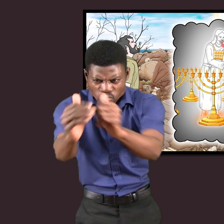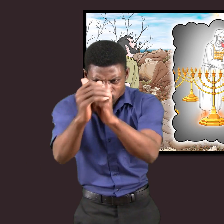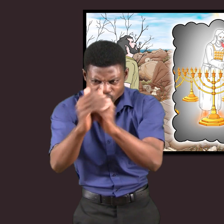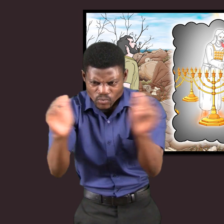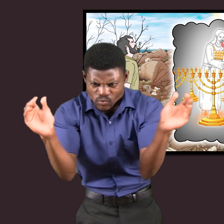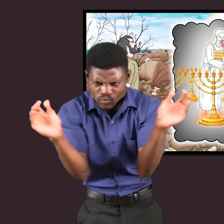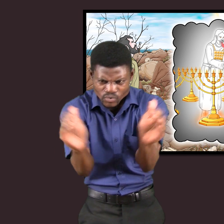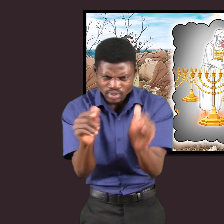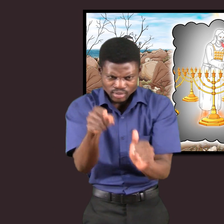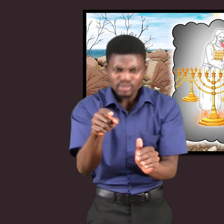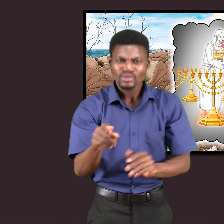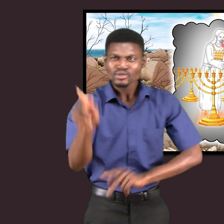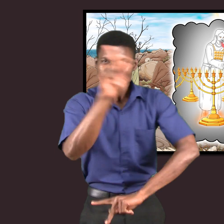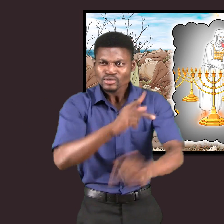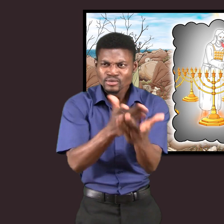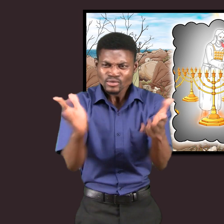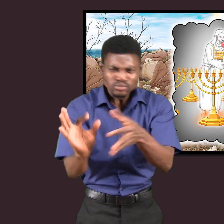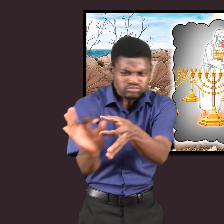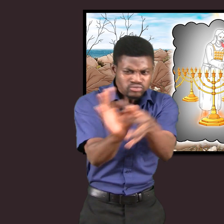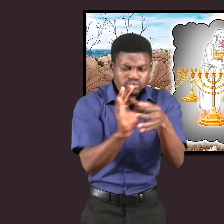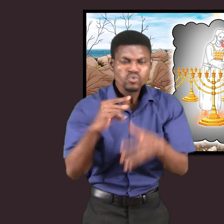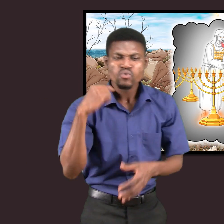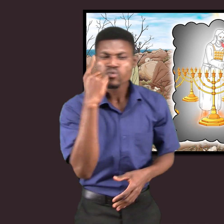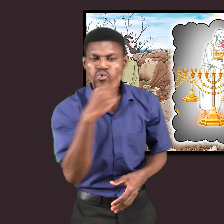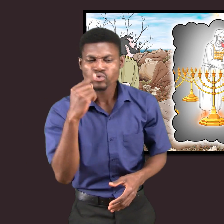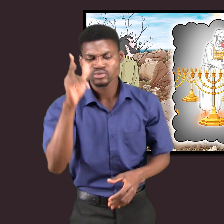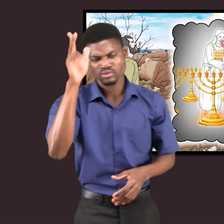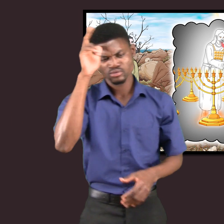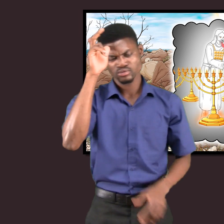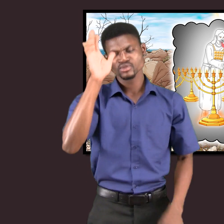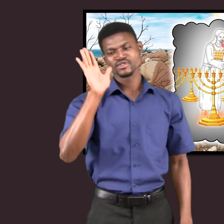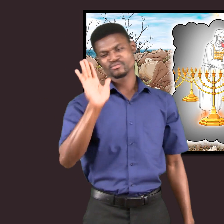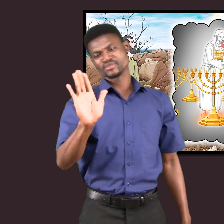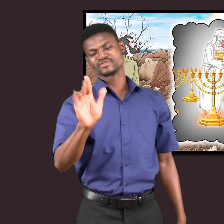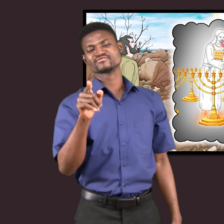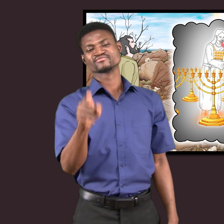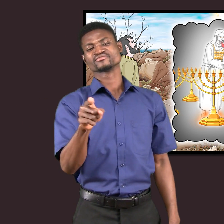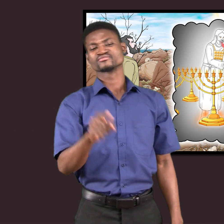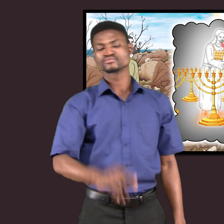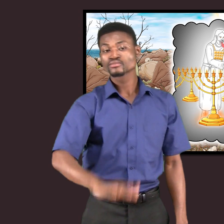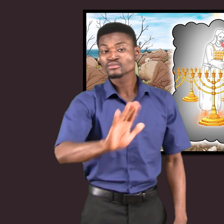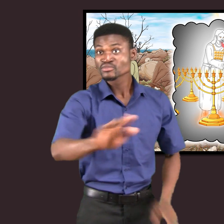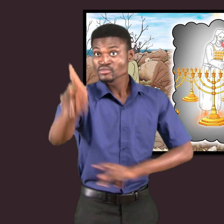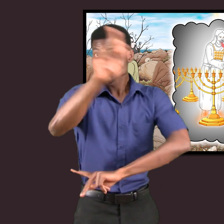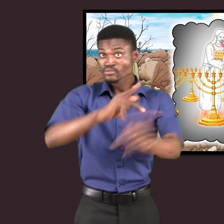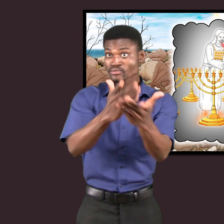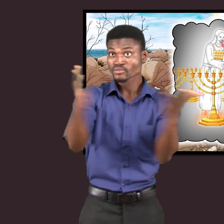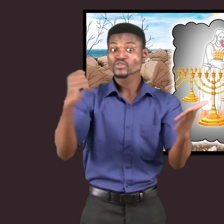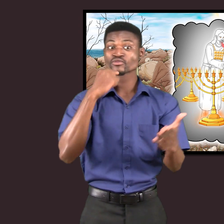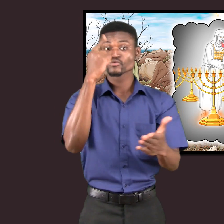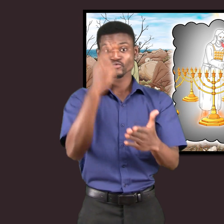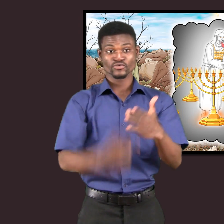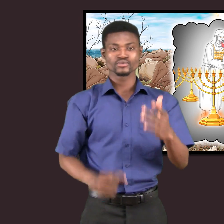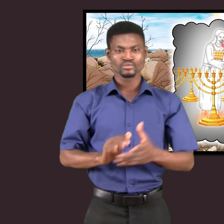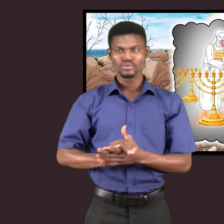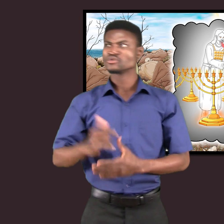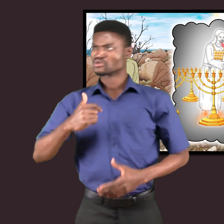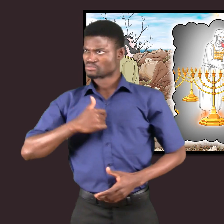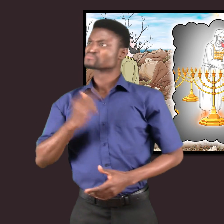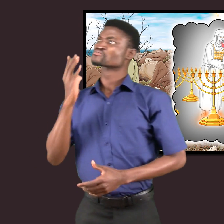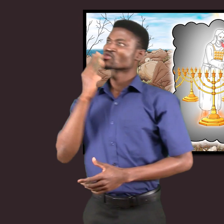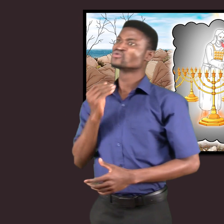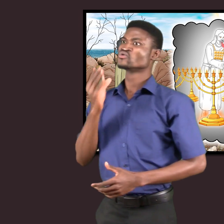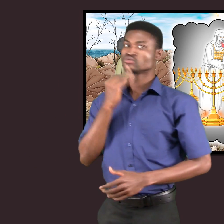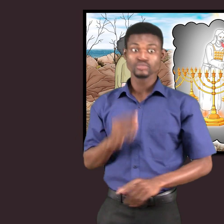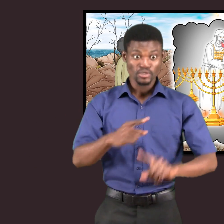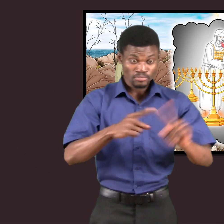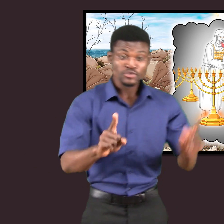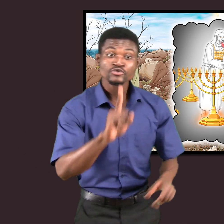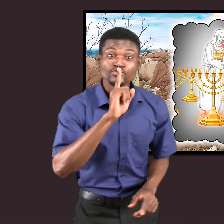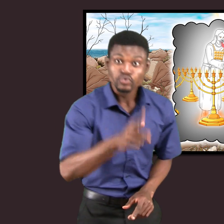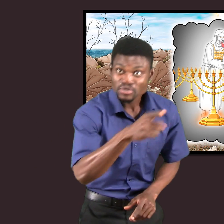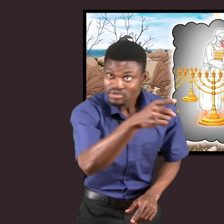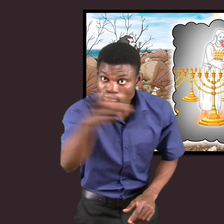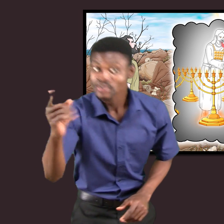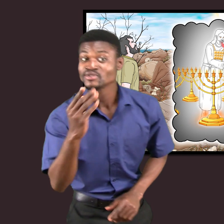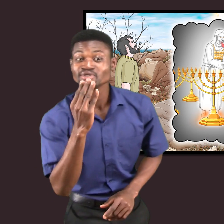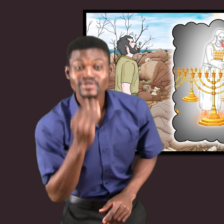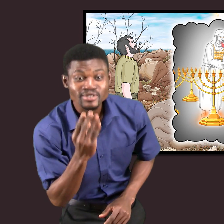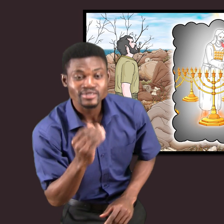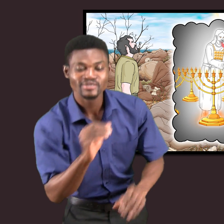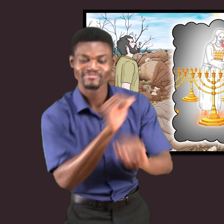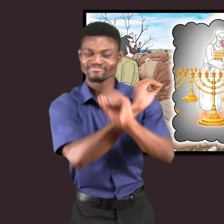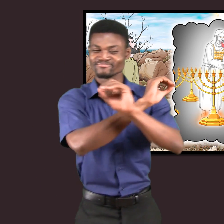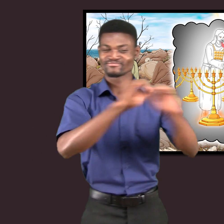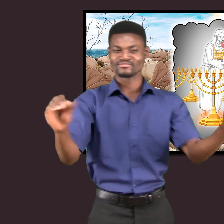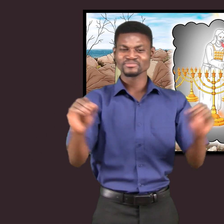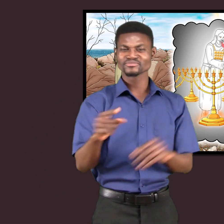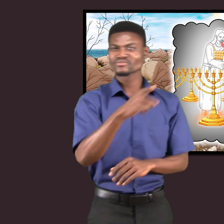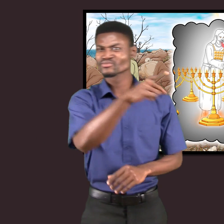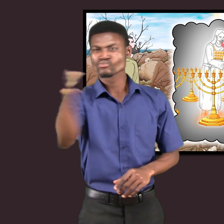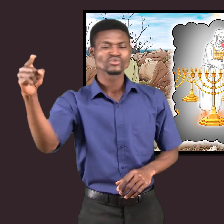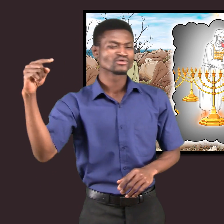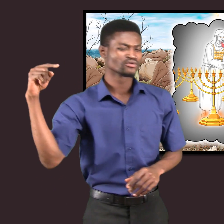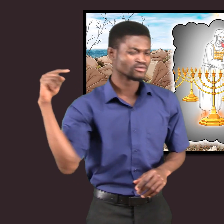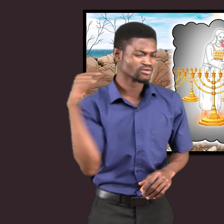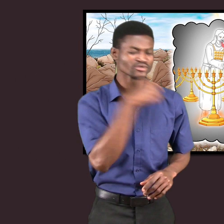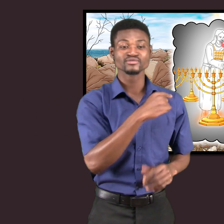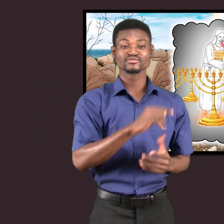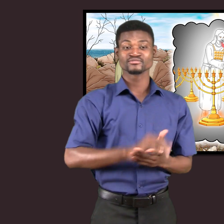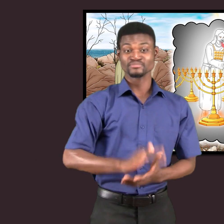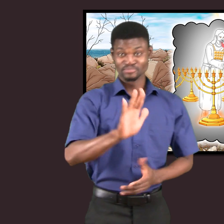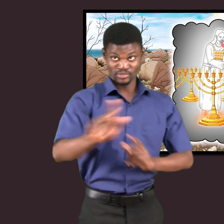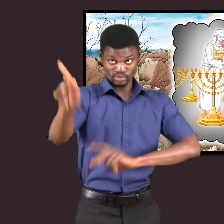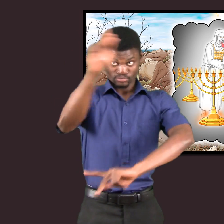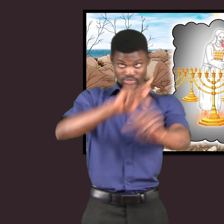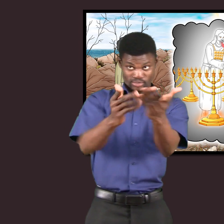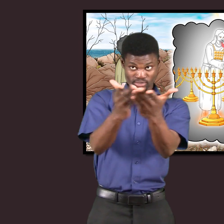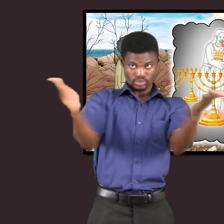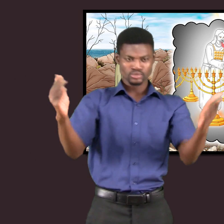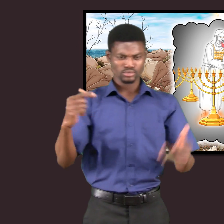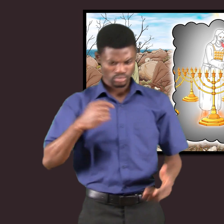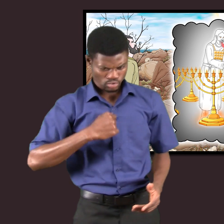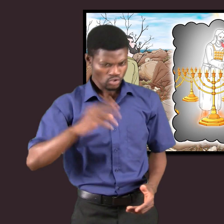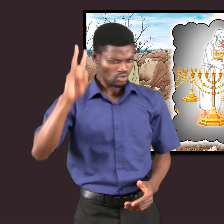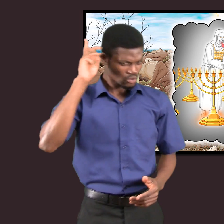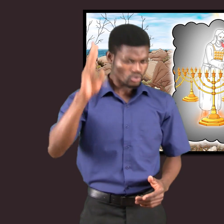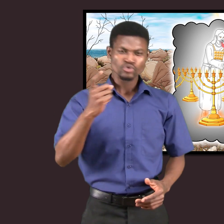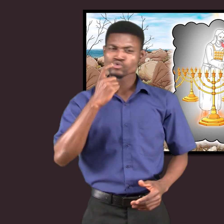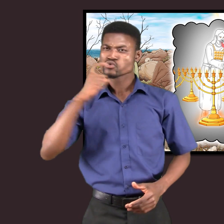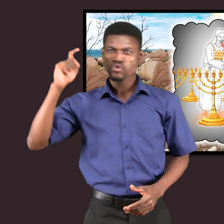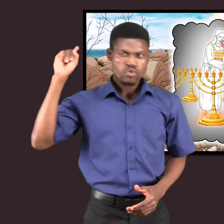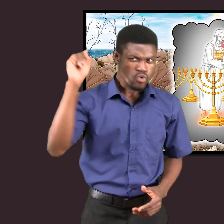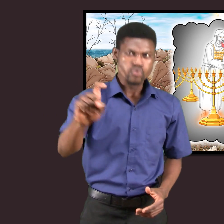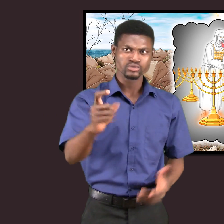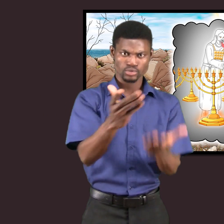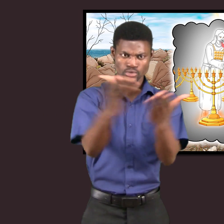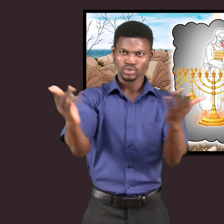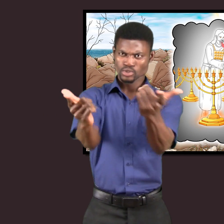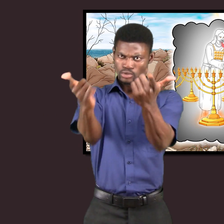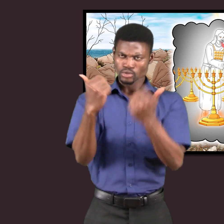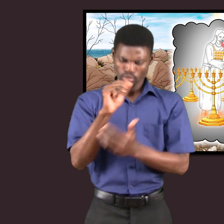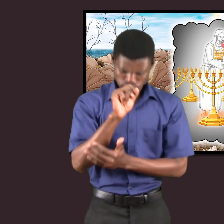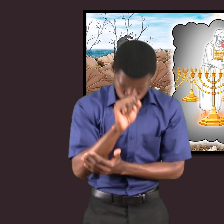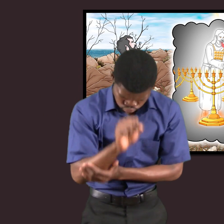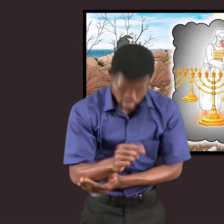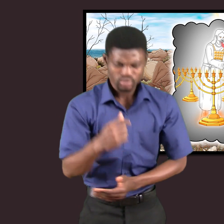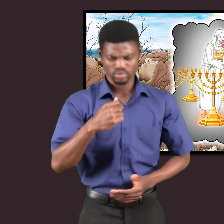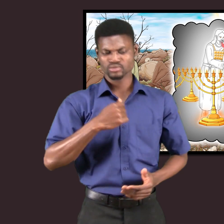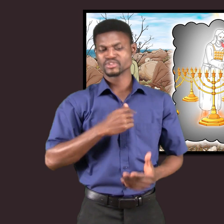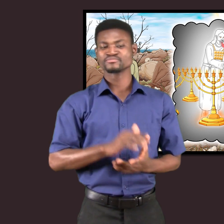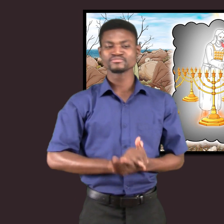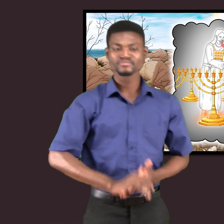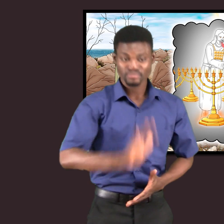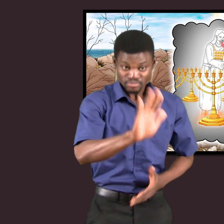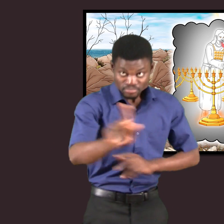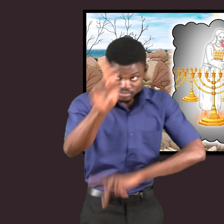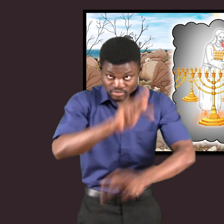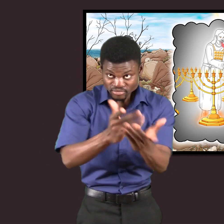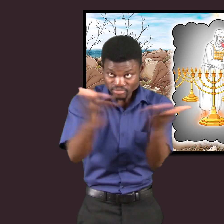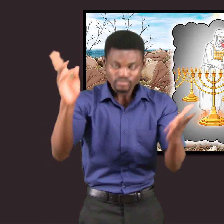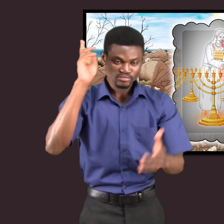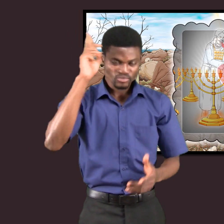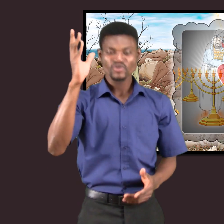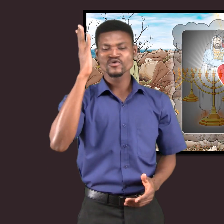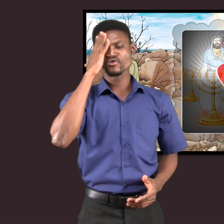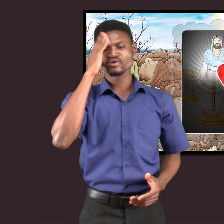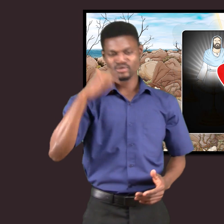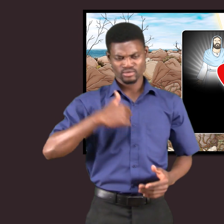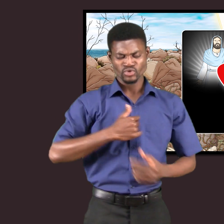Look at those who belong to the synagogue of Satan, who claim to be Jews but are liars instead.